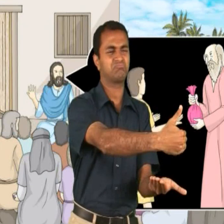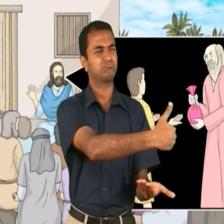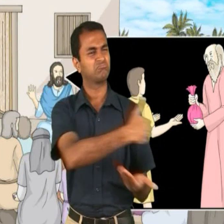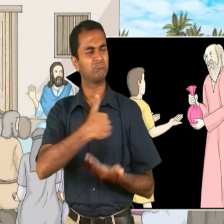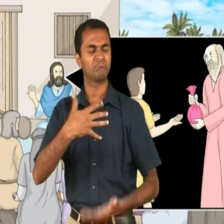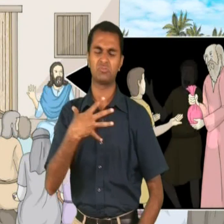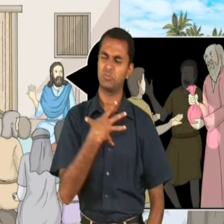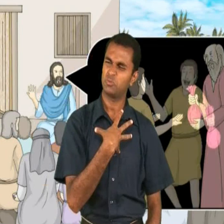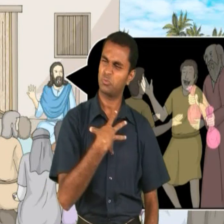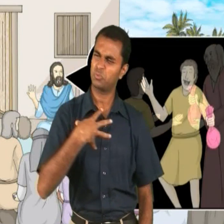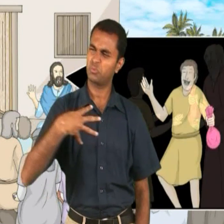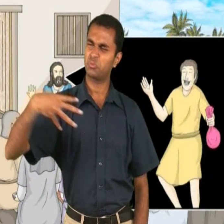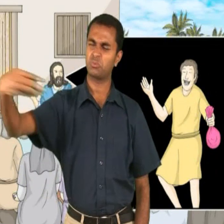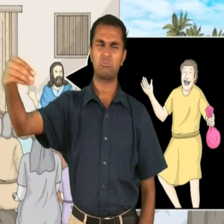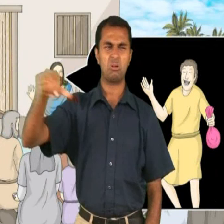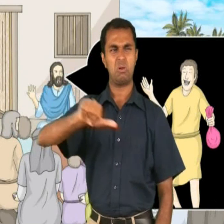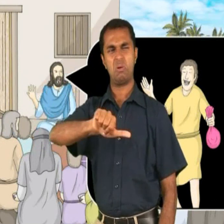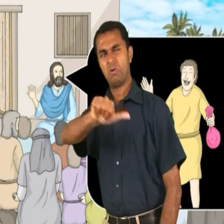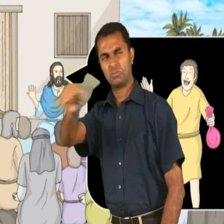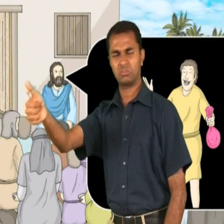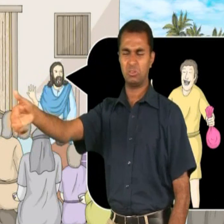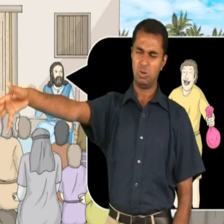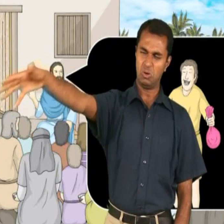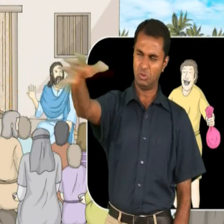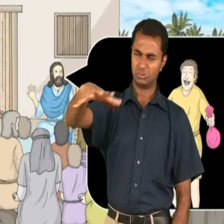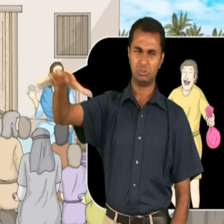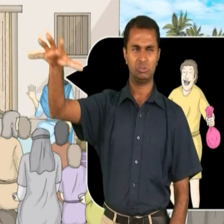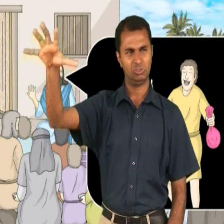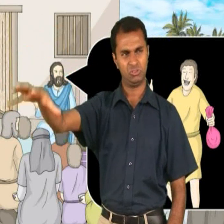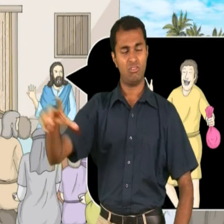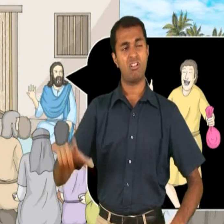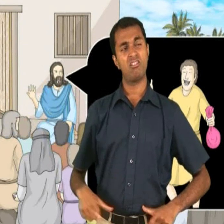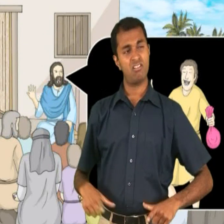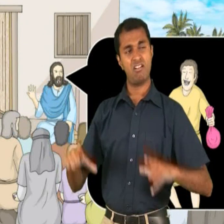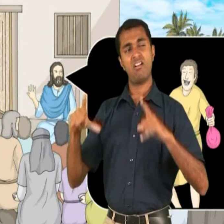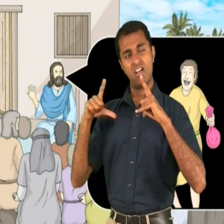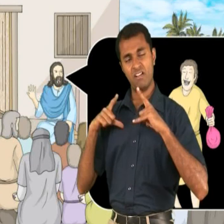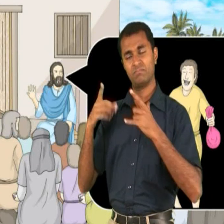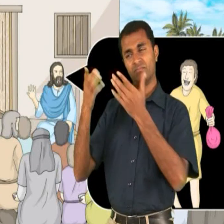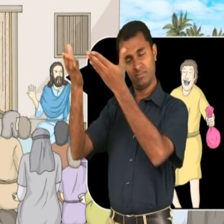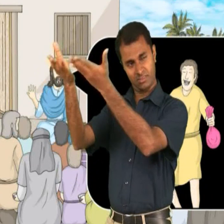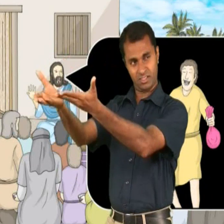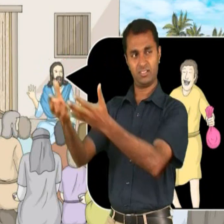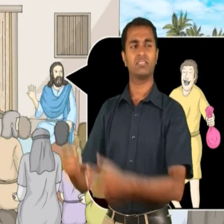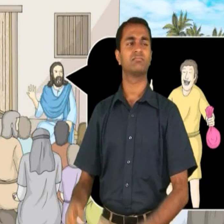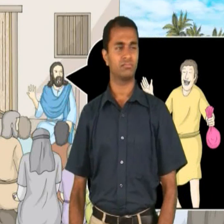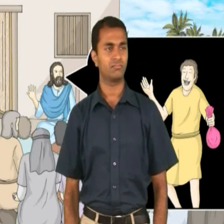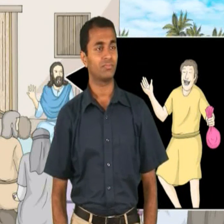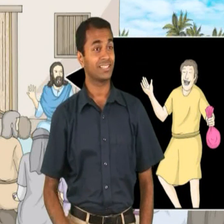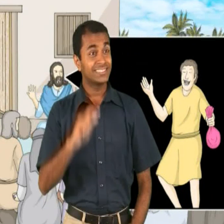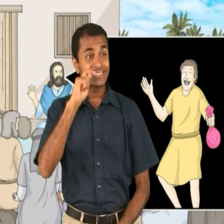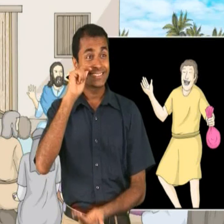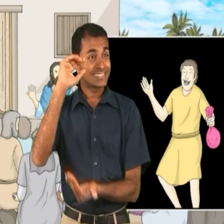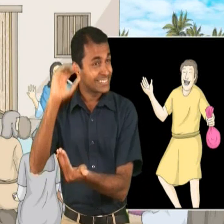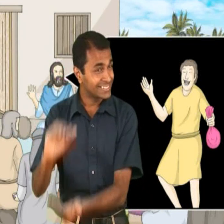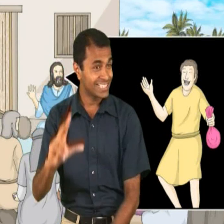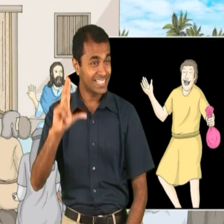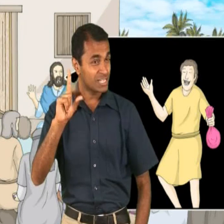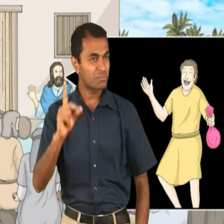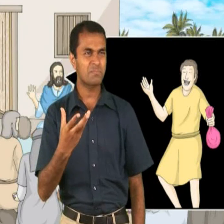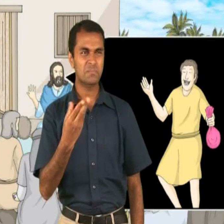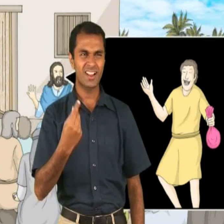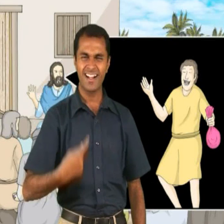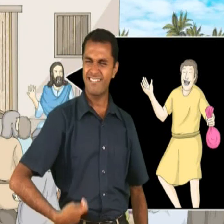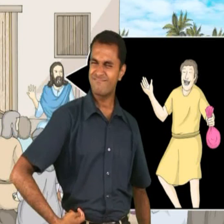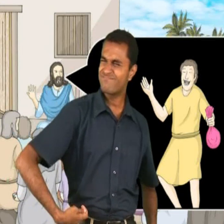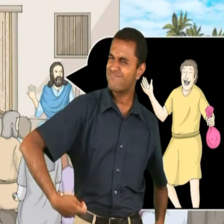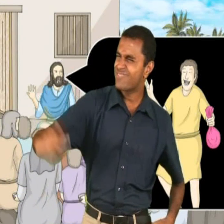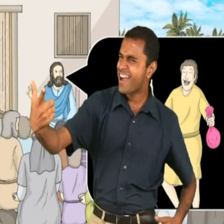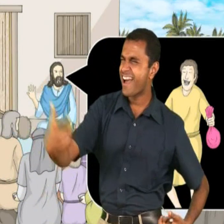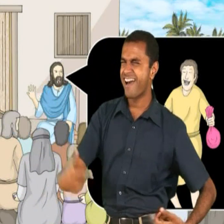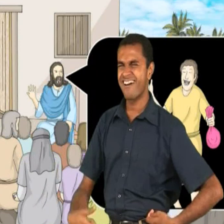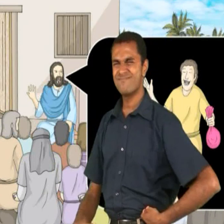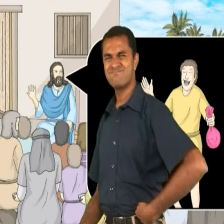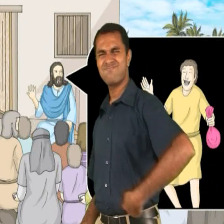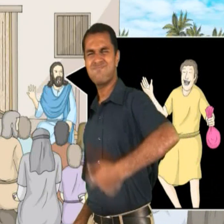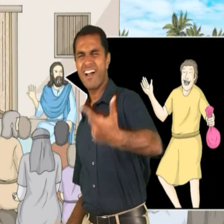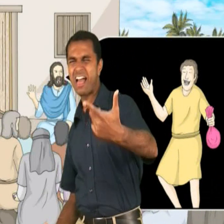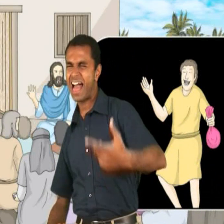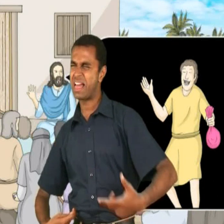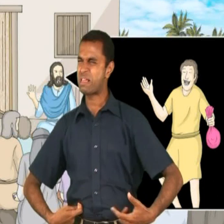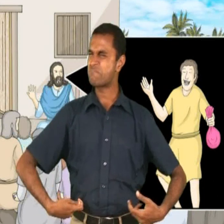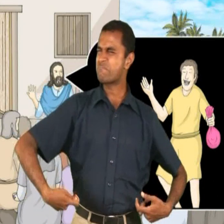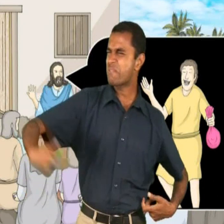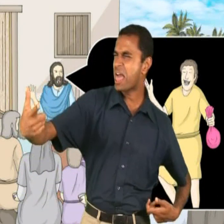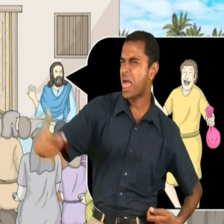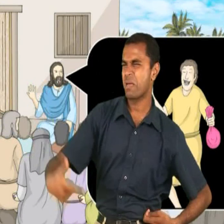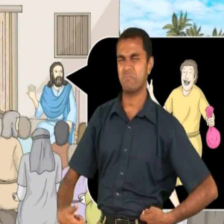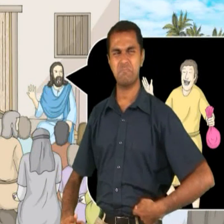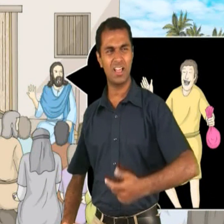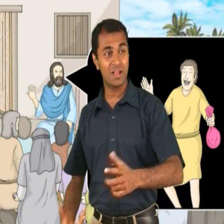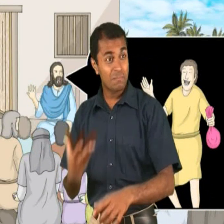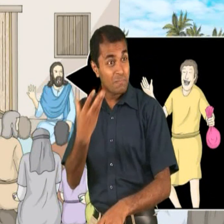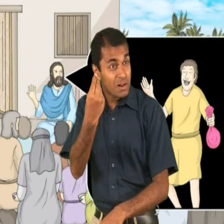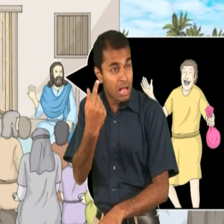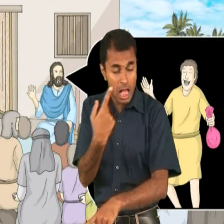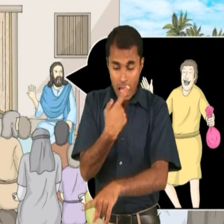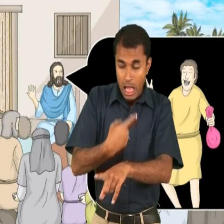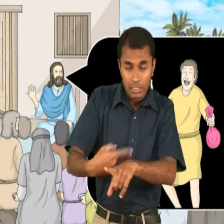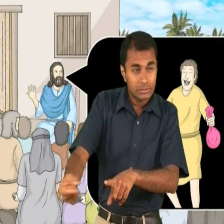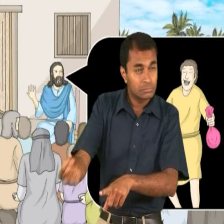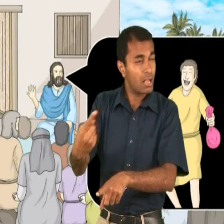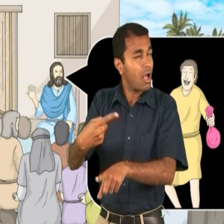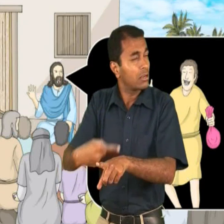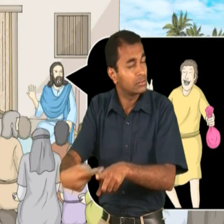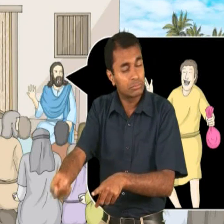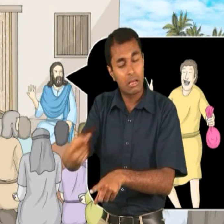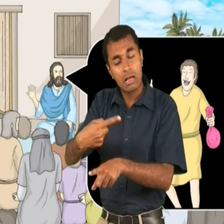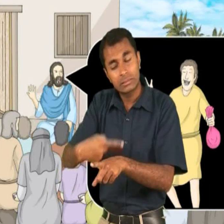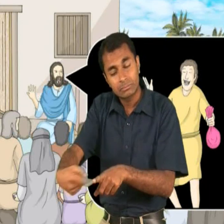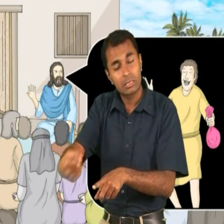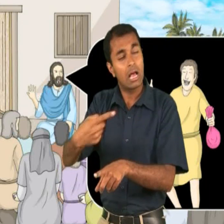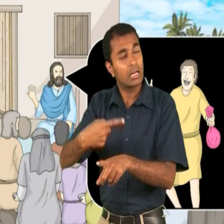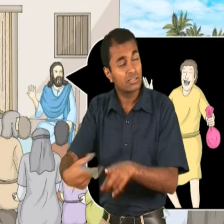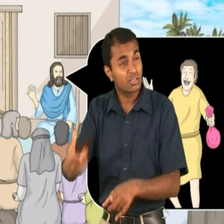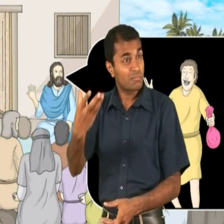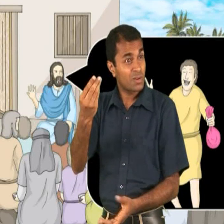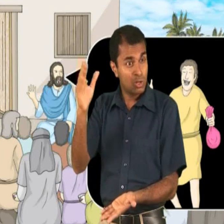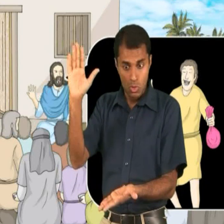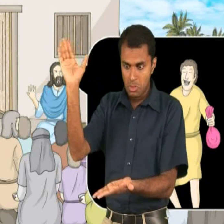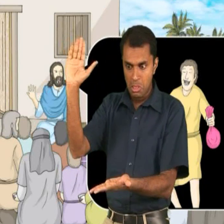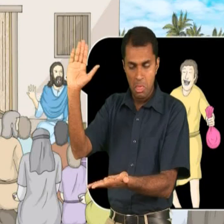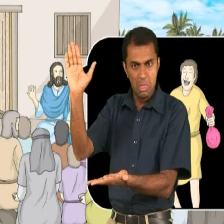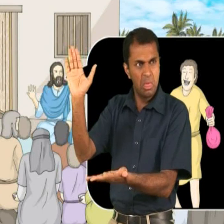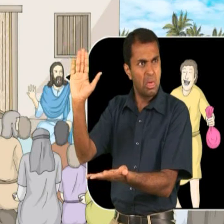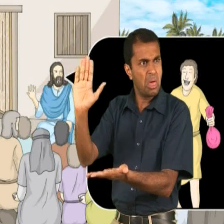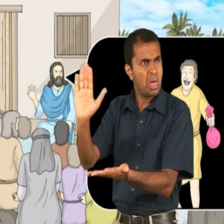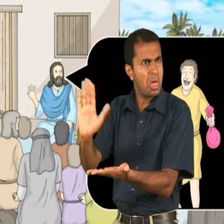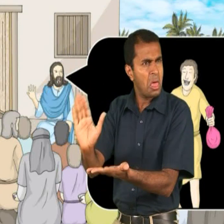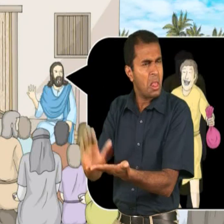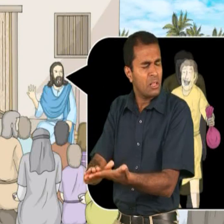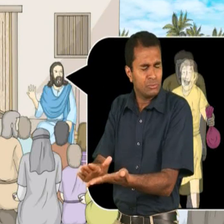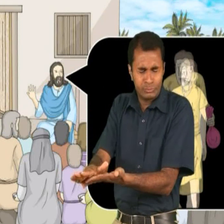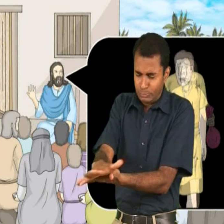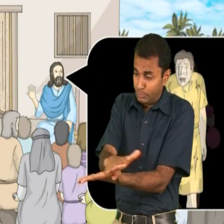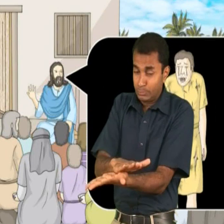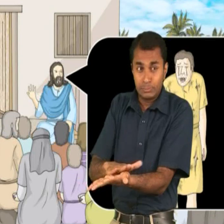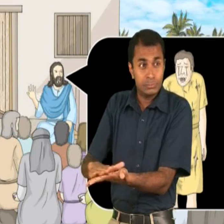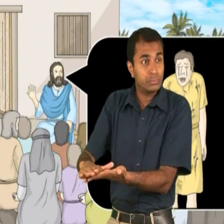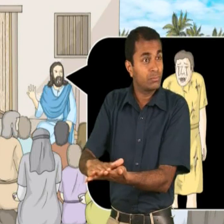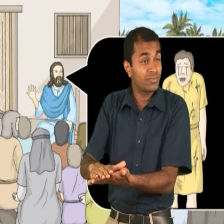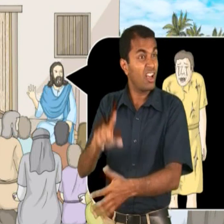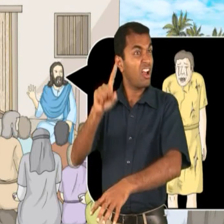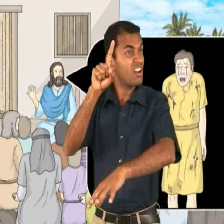After a few days, the younger son got everything together and journeyed to a distant country, where he squandered his wealth in wild living.